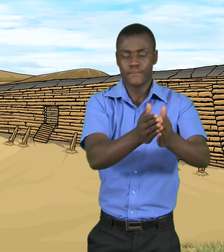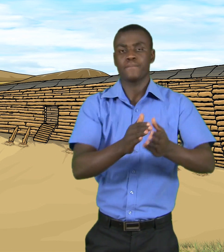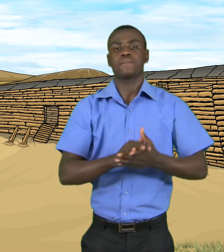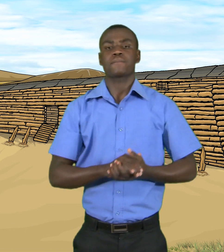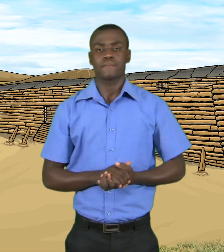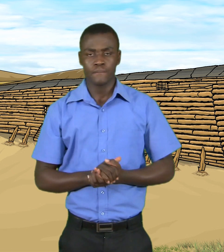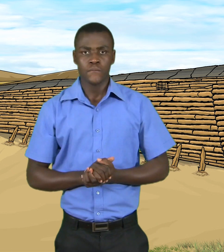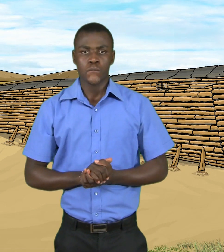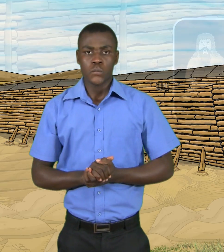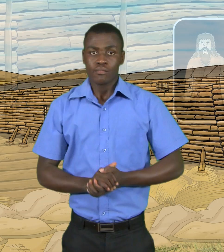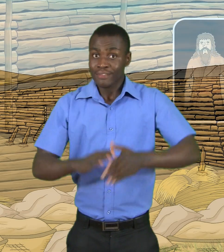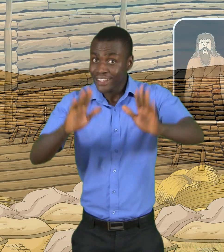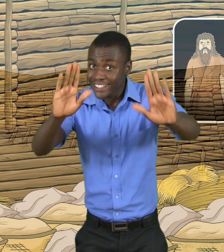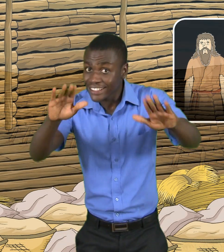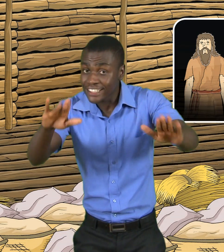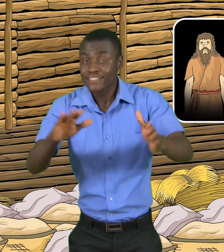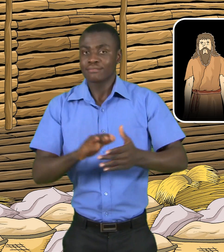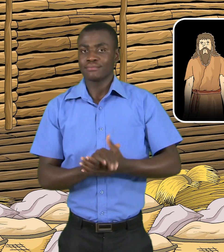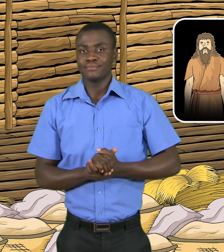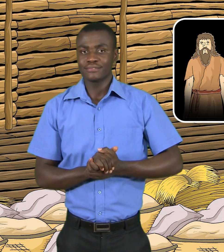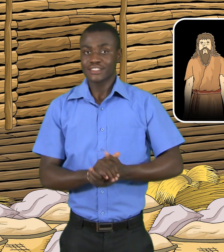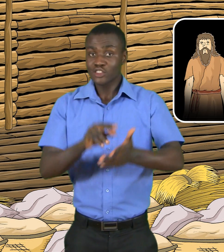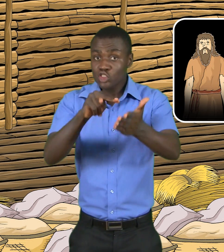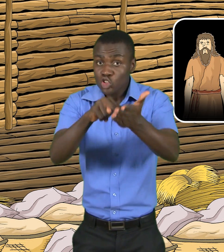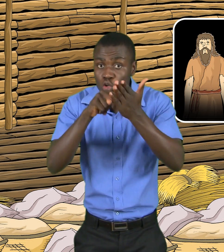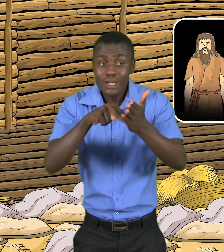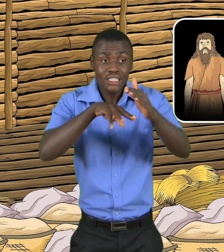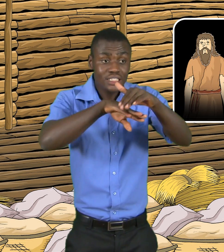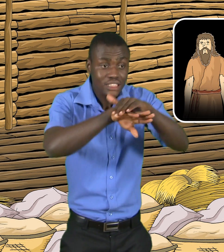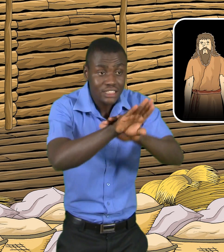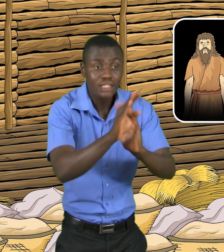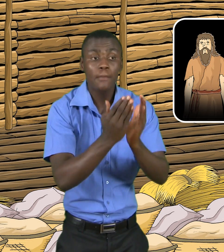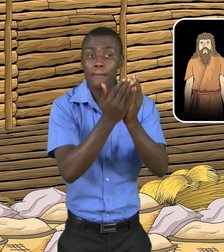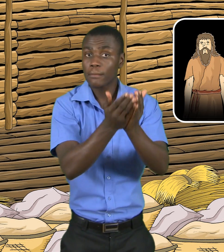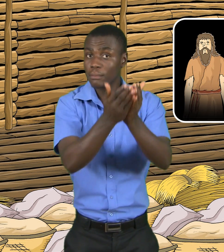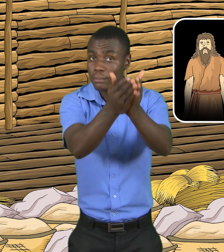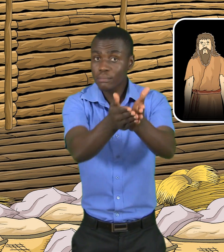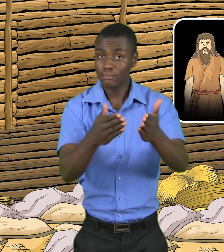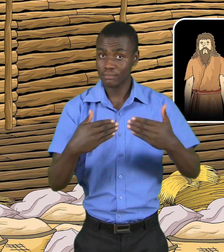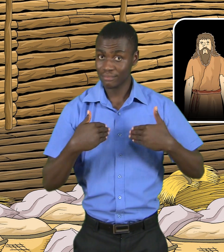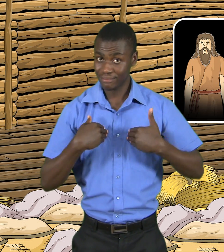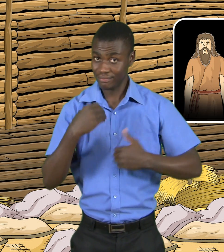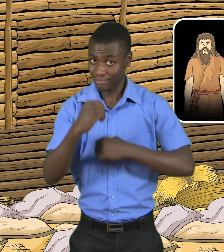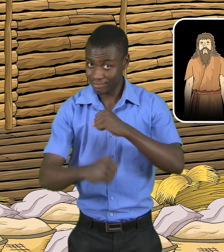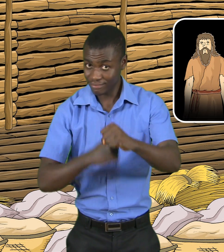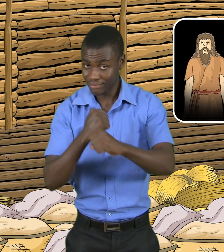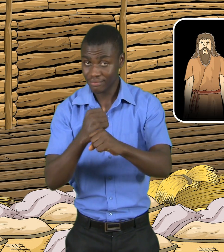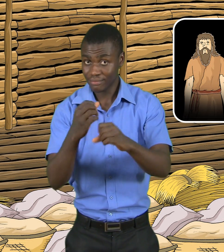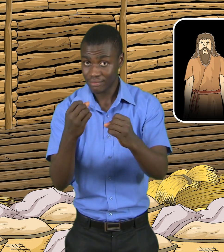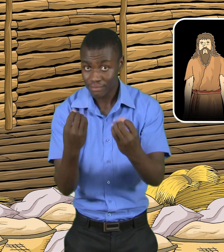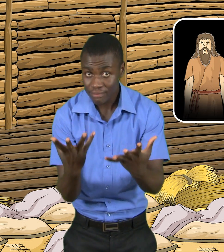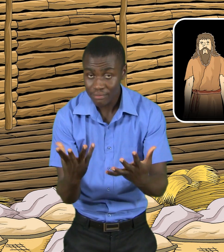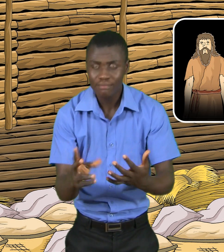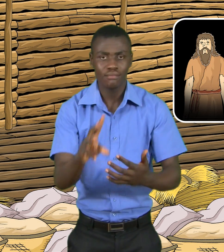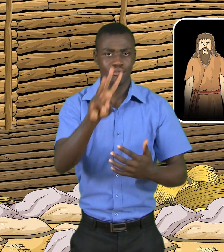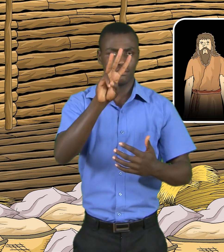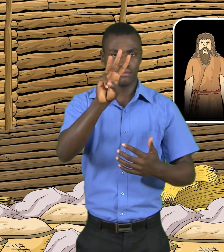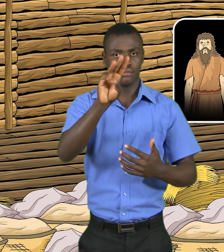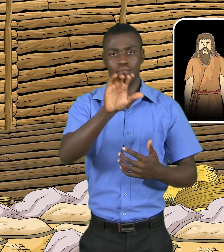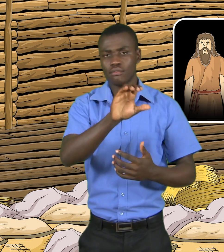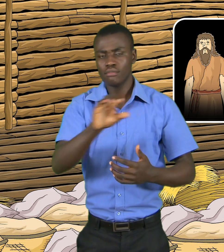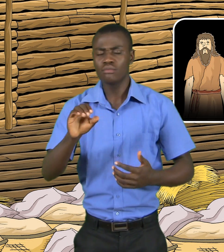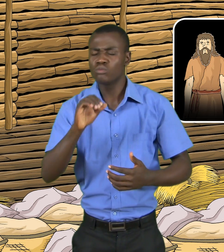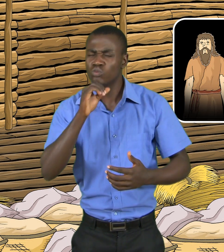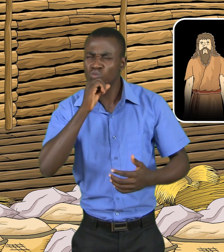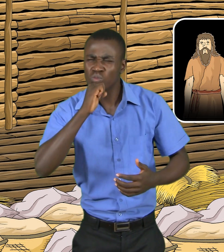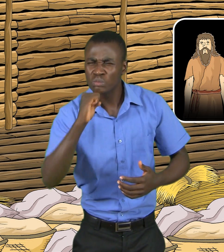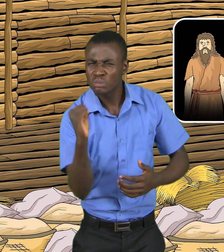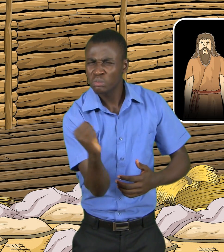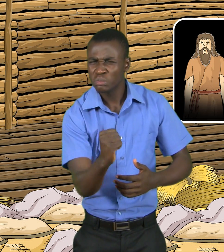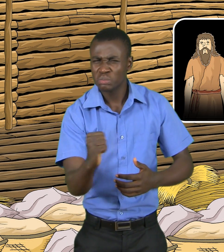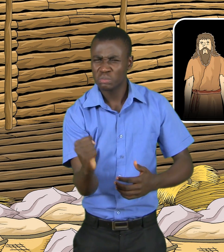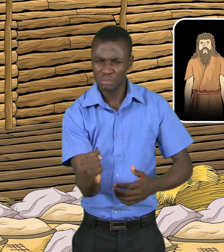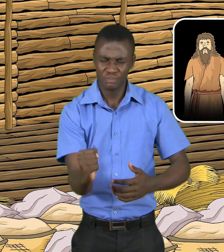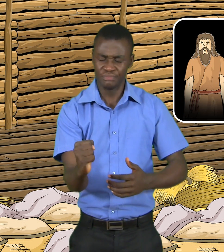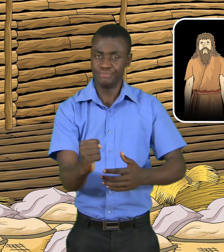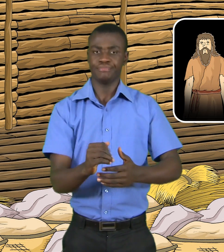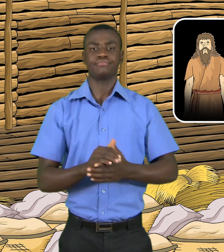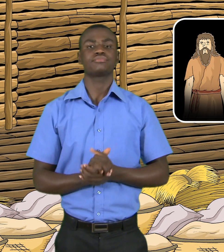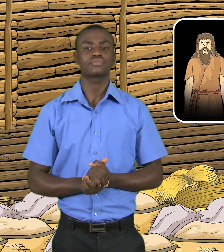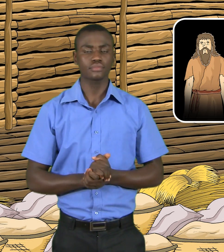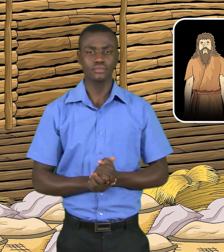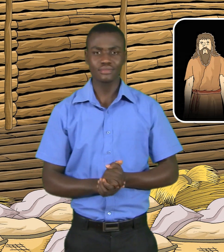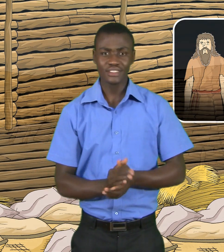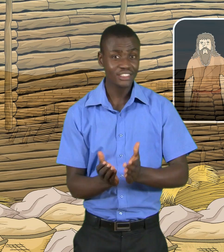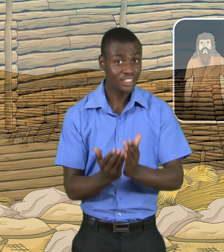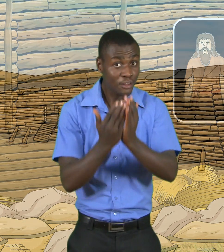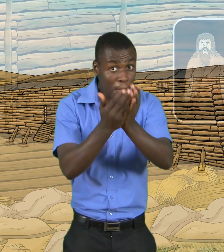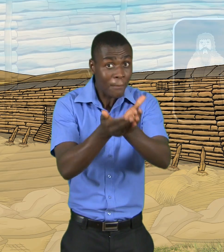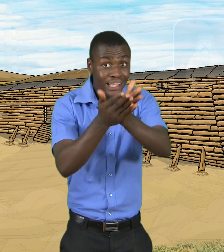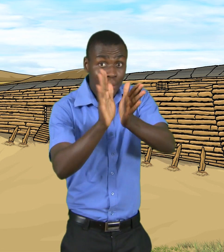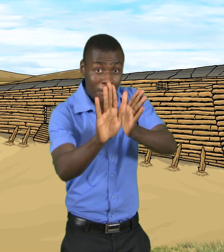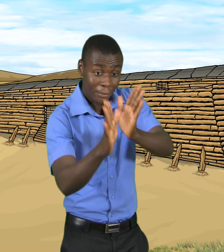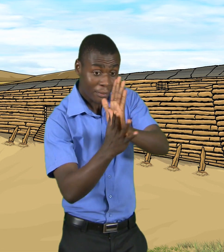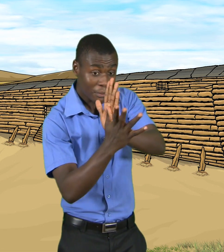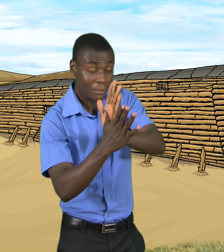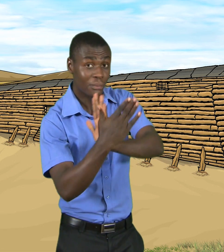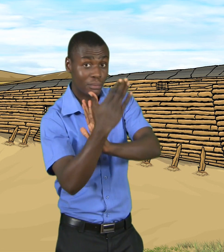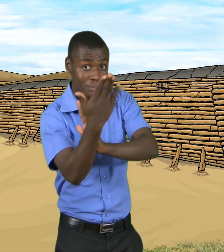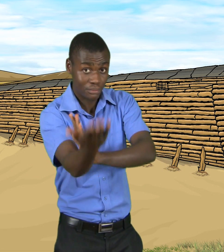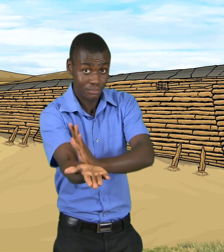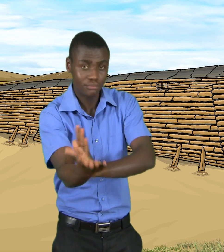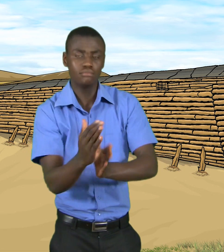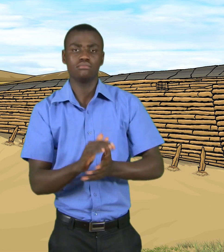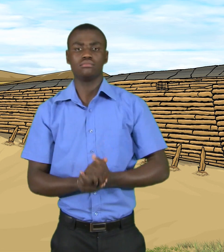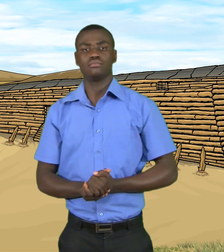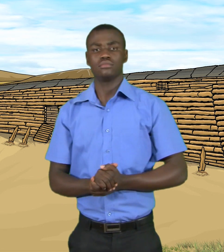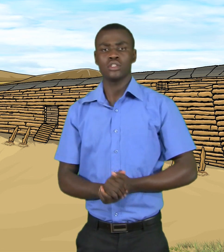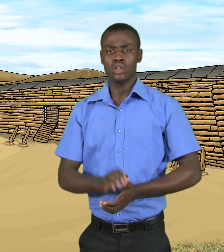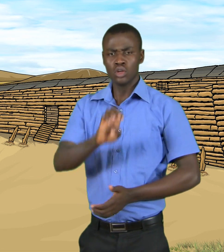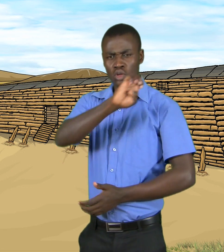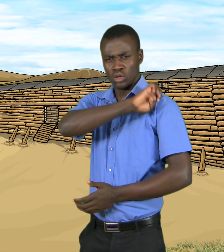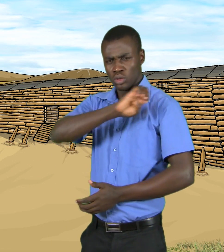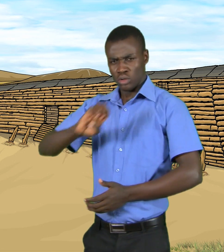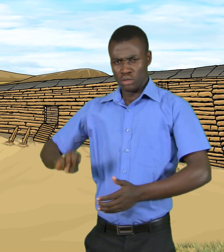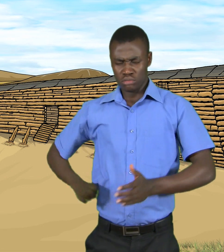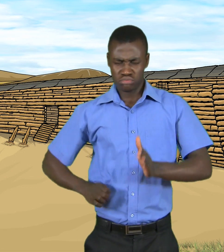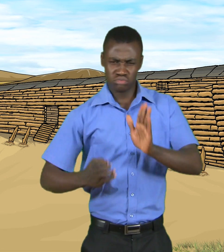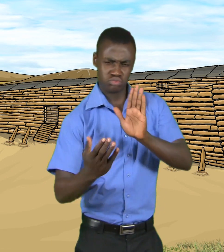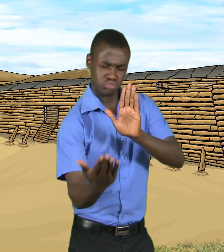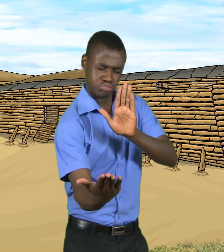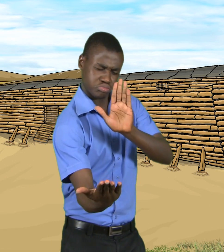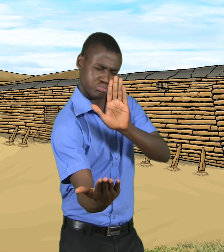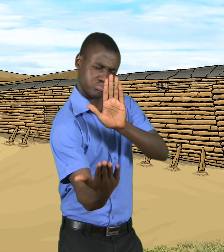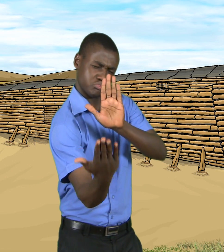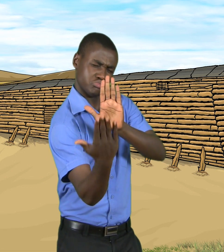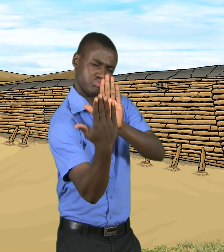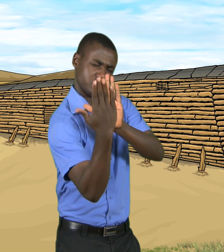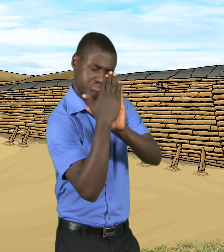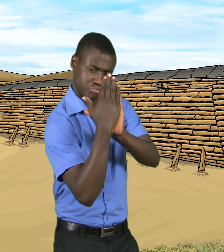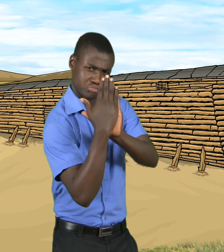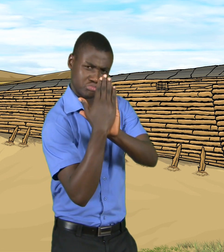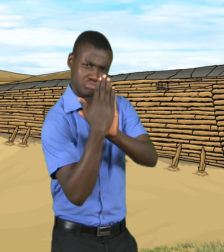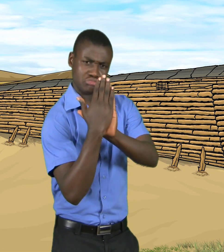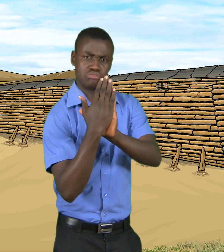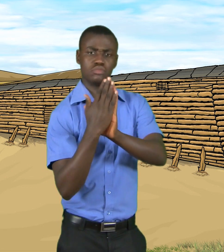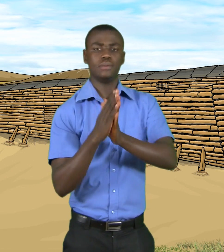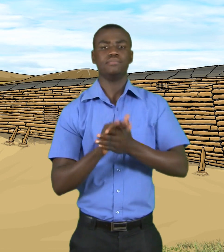In the six hundredth year of Noah’s life, on the seventeenth day of the second month, all the fountains of the great deep burst forth, and the floodgates of the heavens were opened. And the rain fell upon the earth for forty days and forty nights.